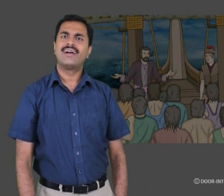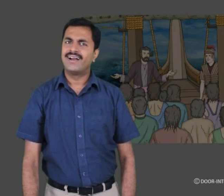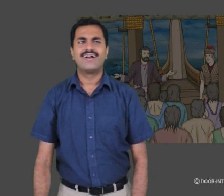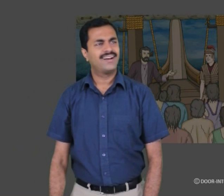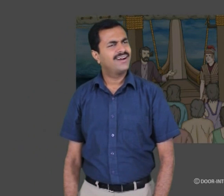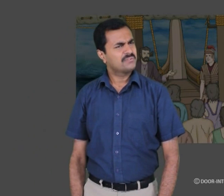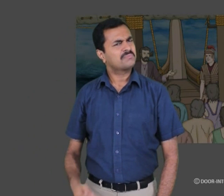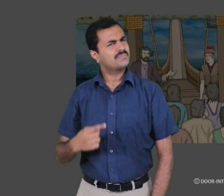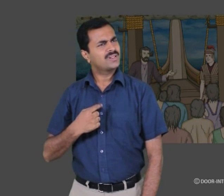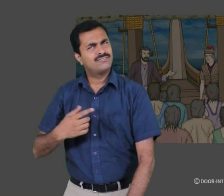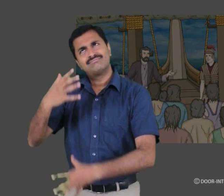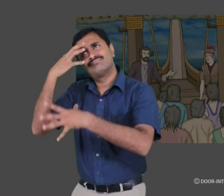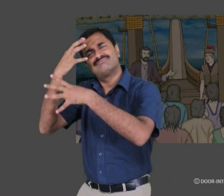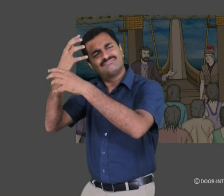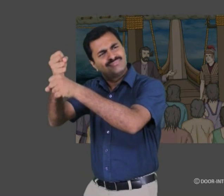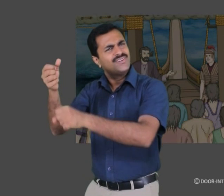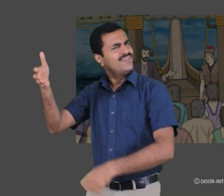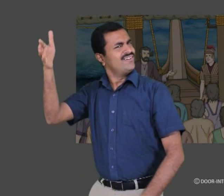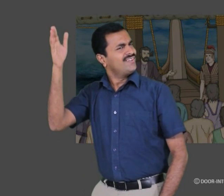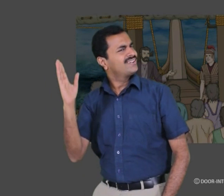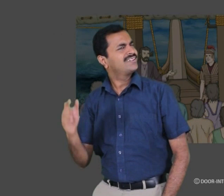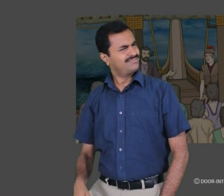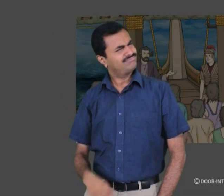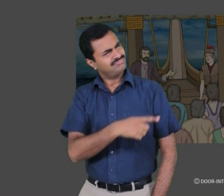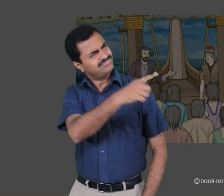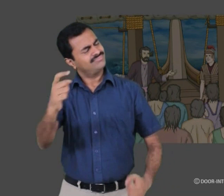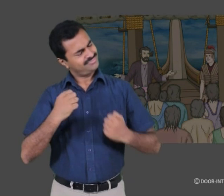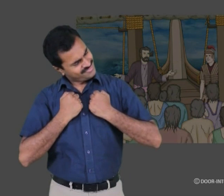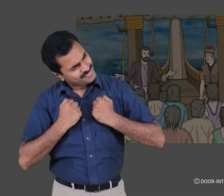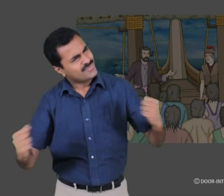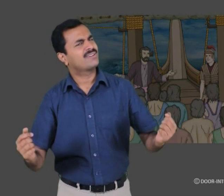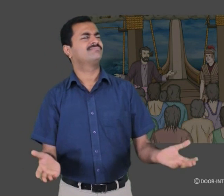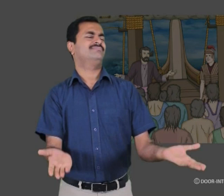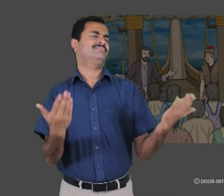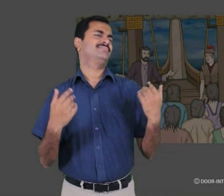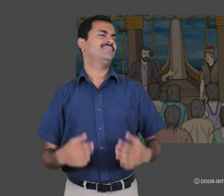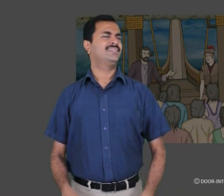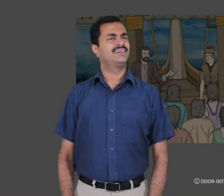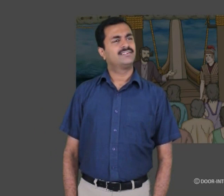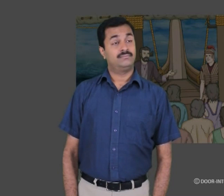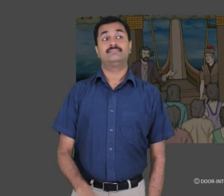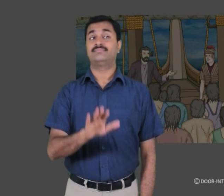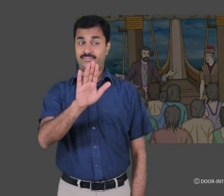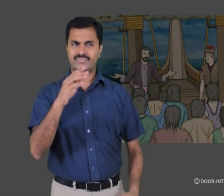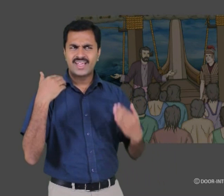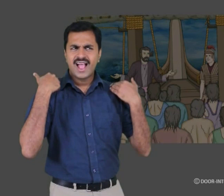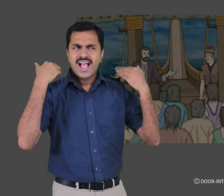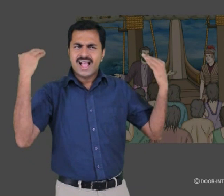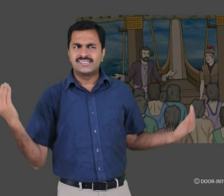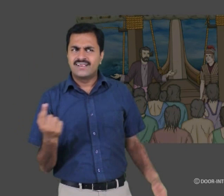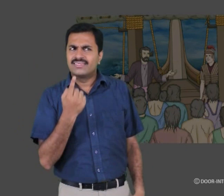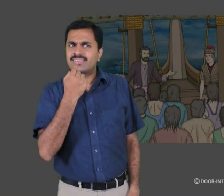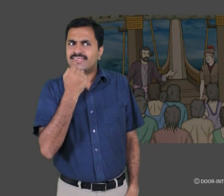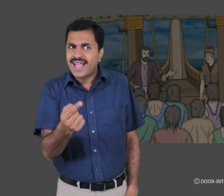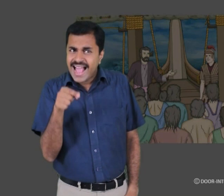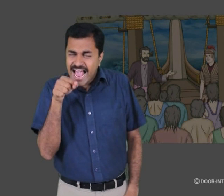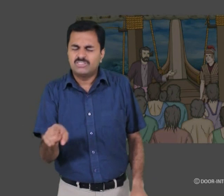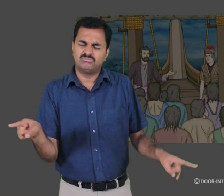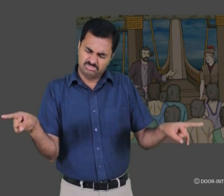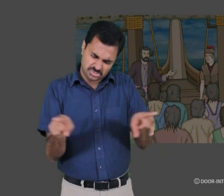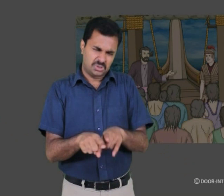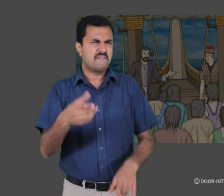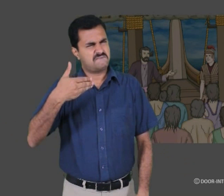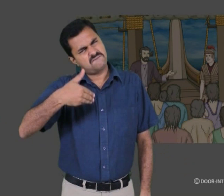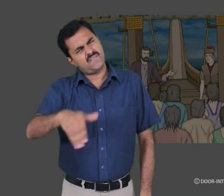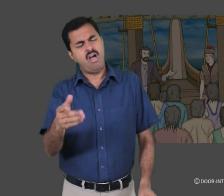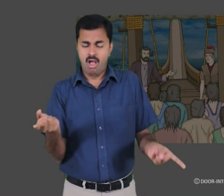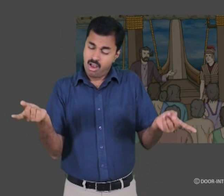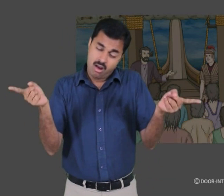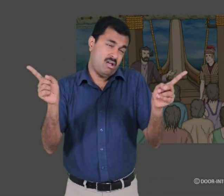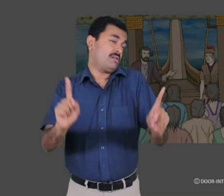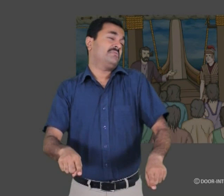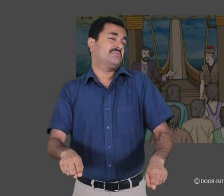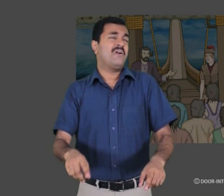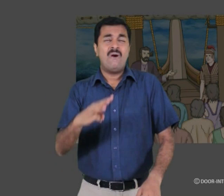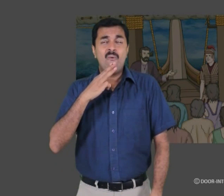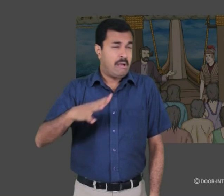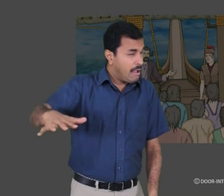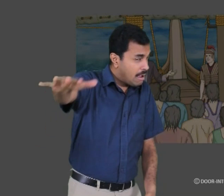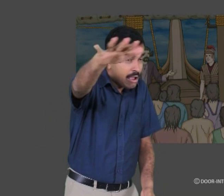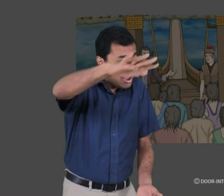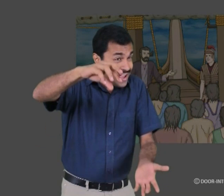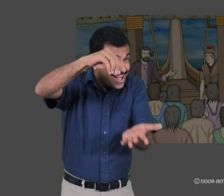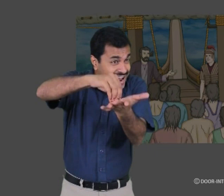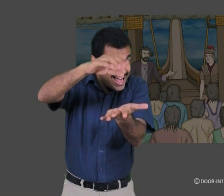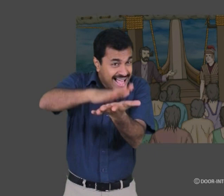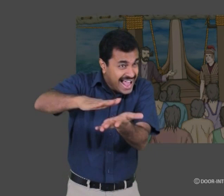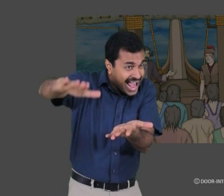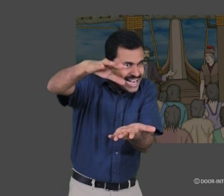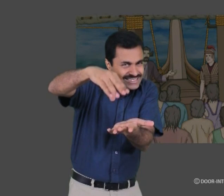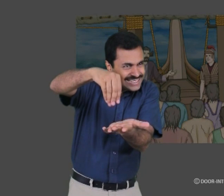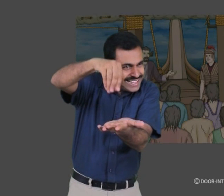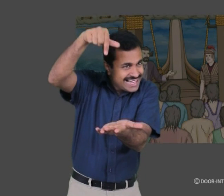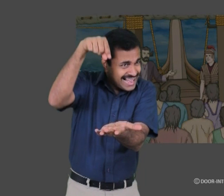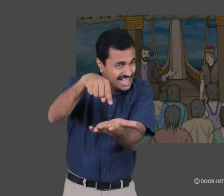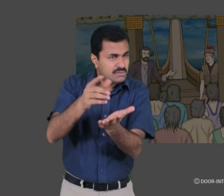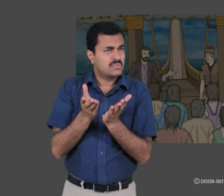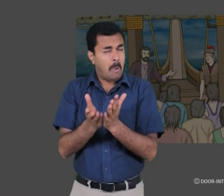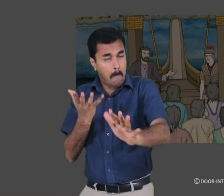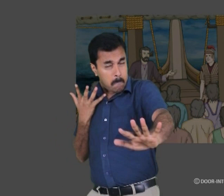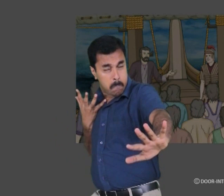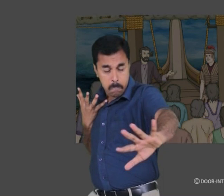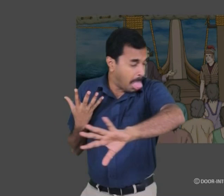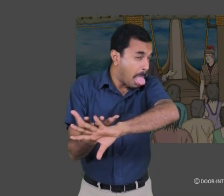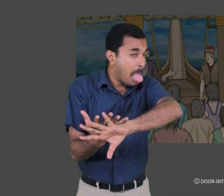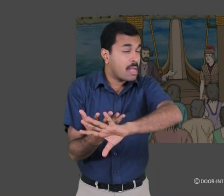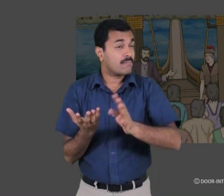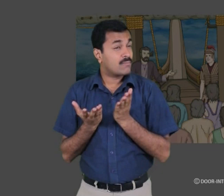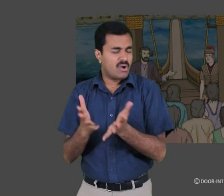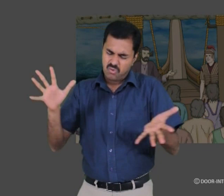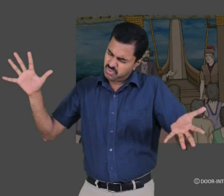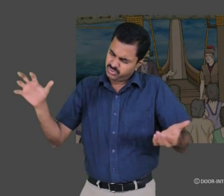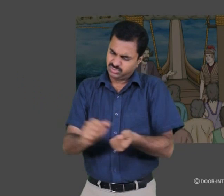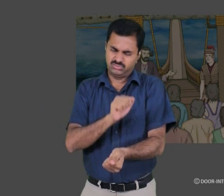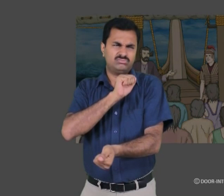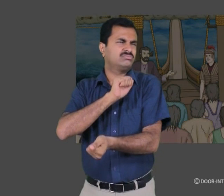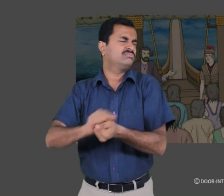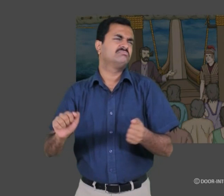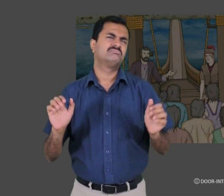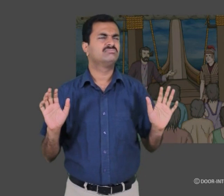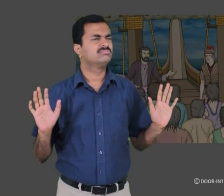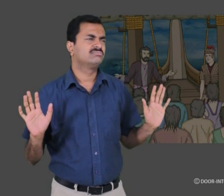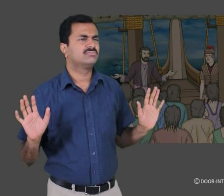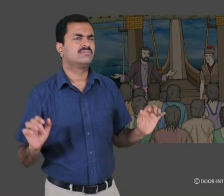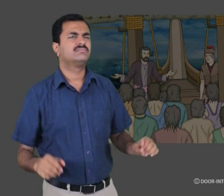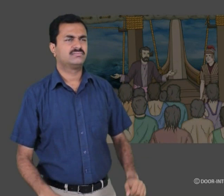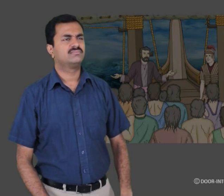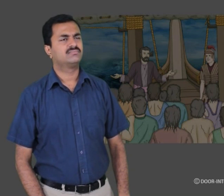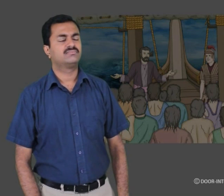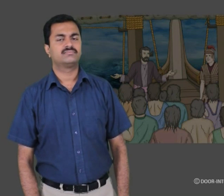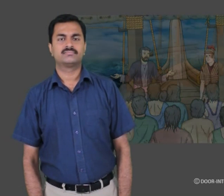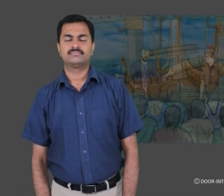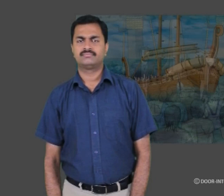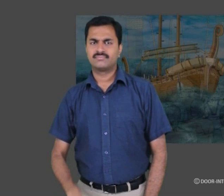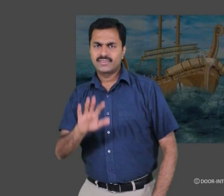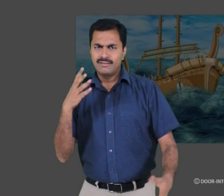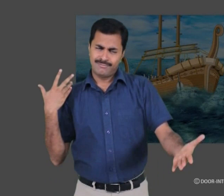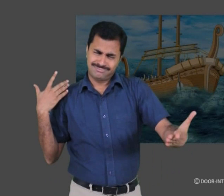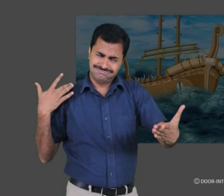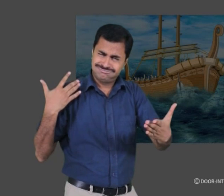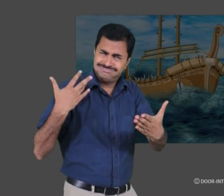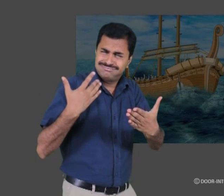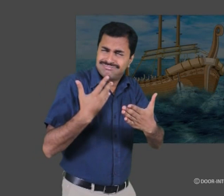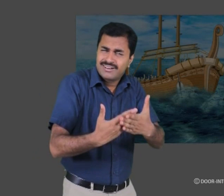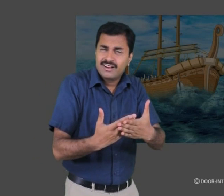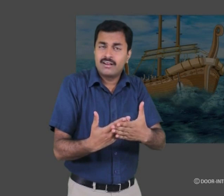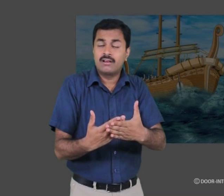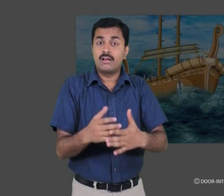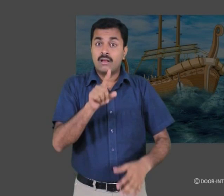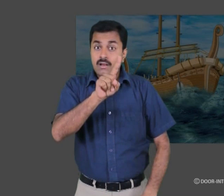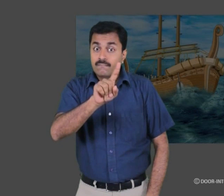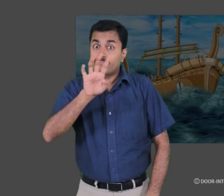So take courage, men, for I believe God that it will happen just as He told me. However, we must run aground on some island.”